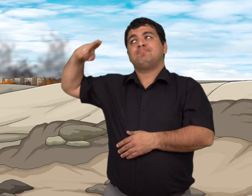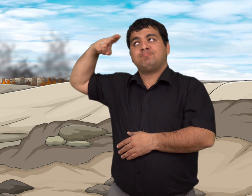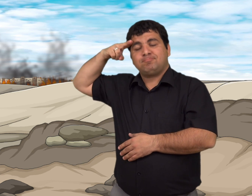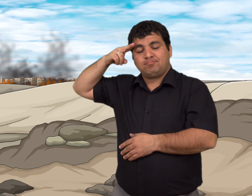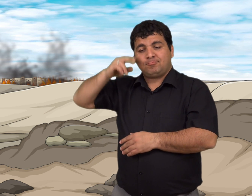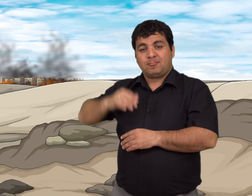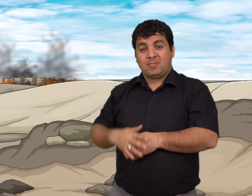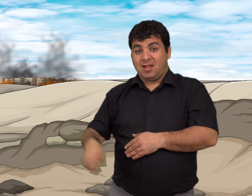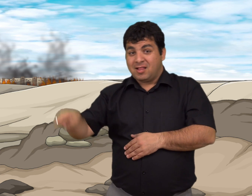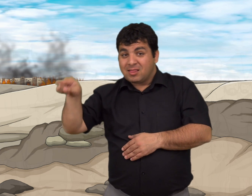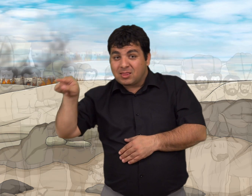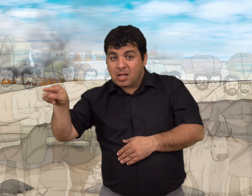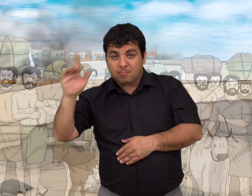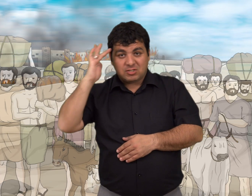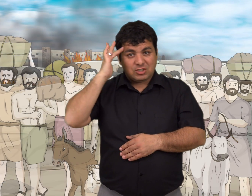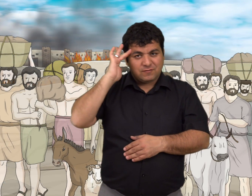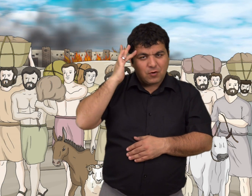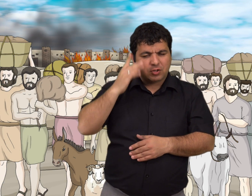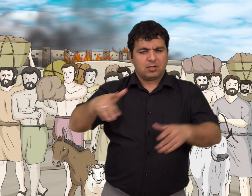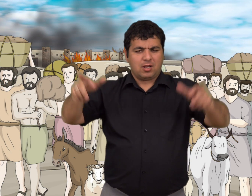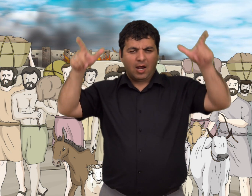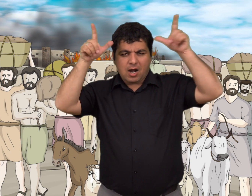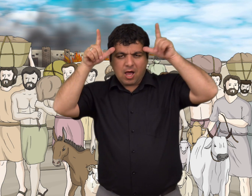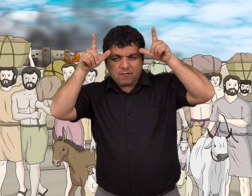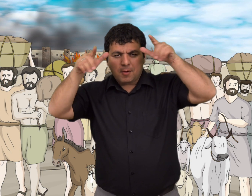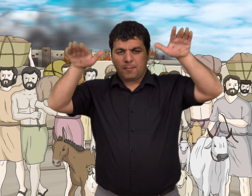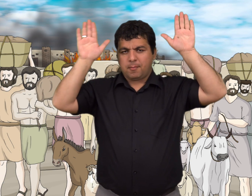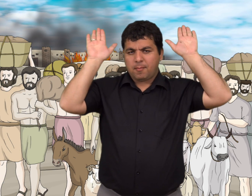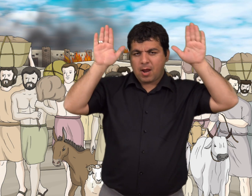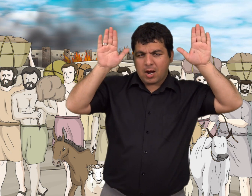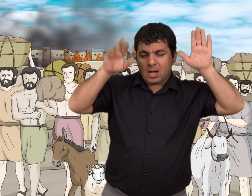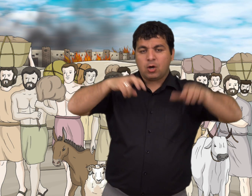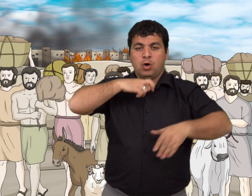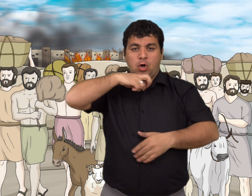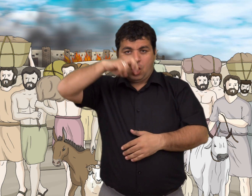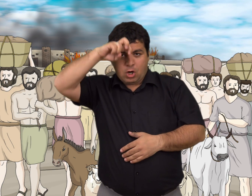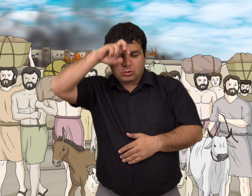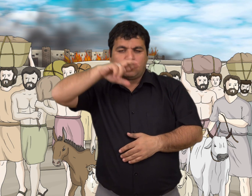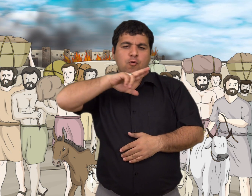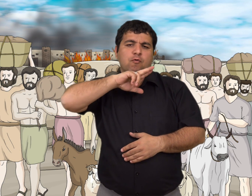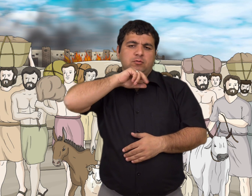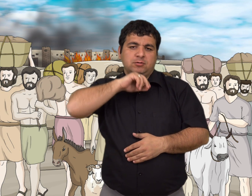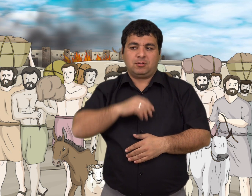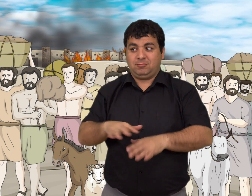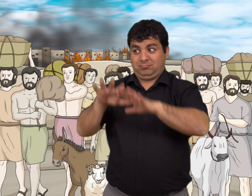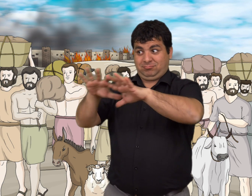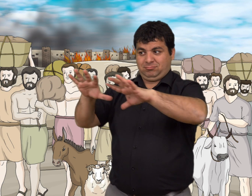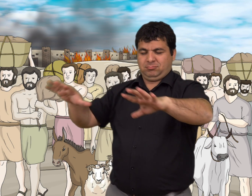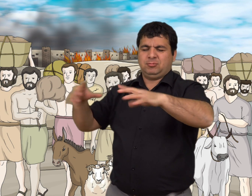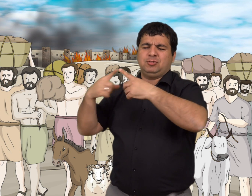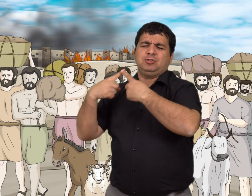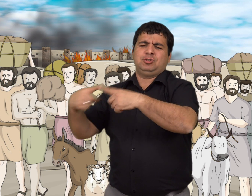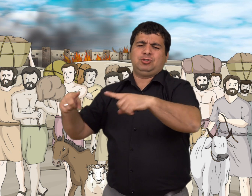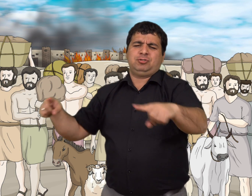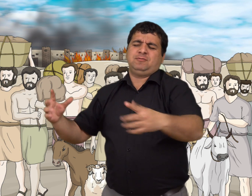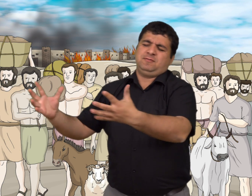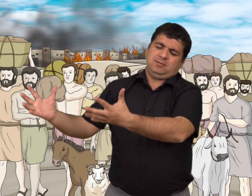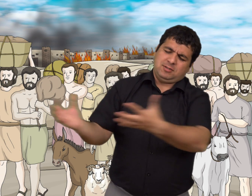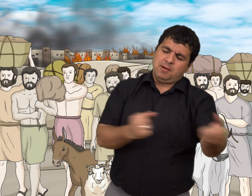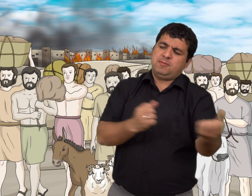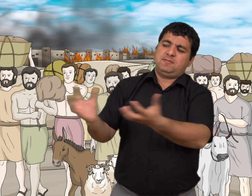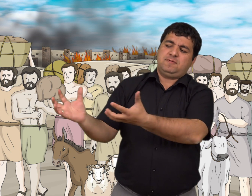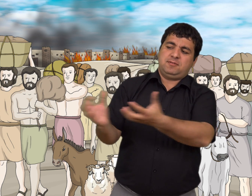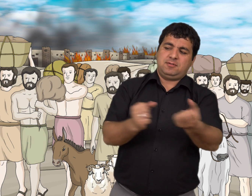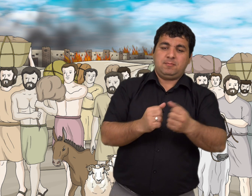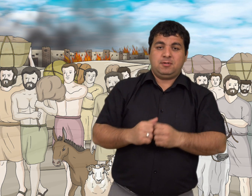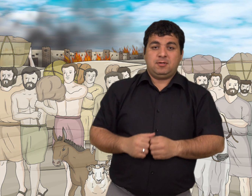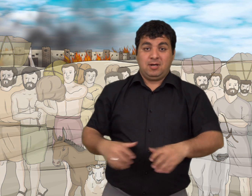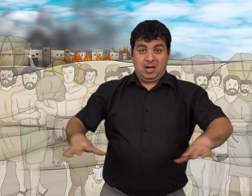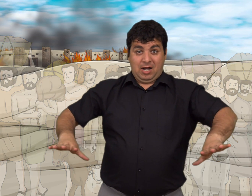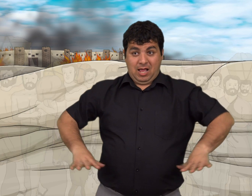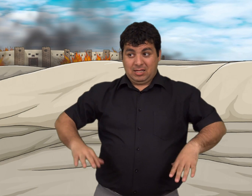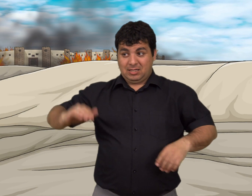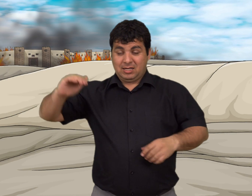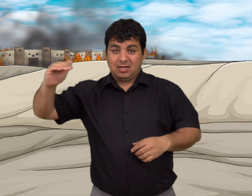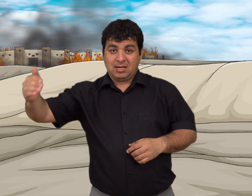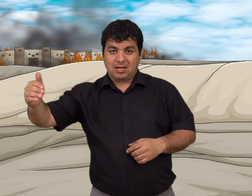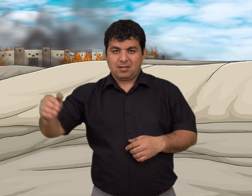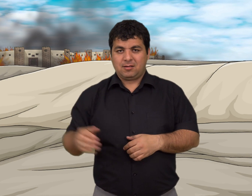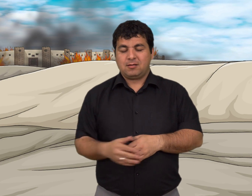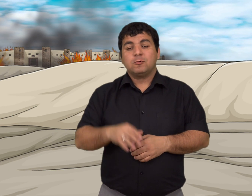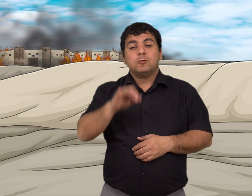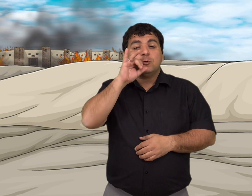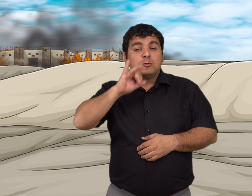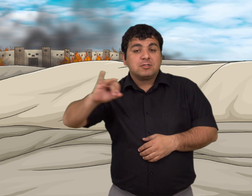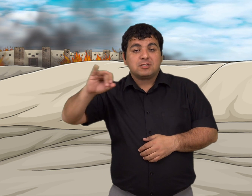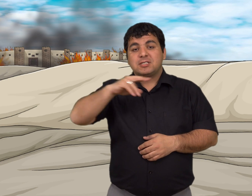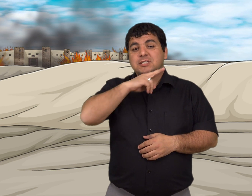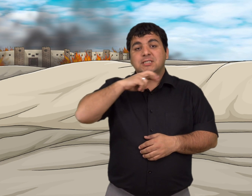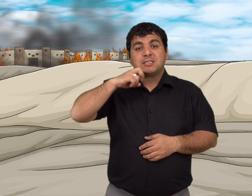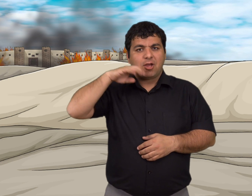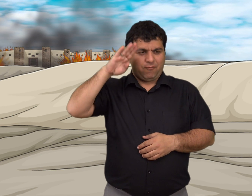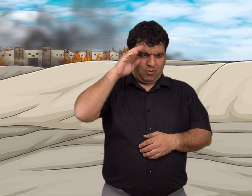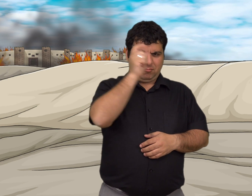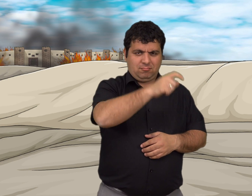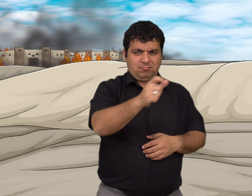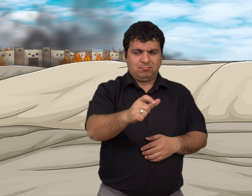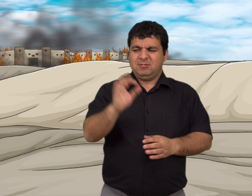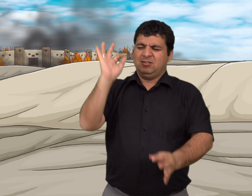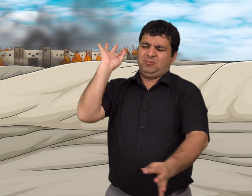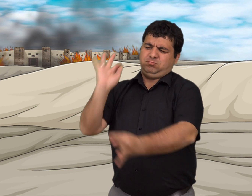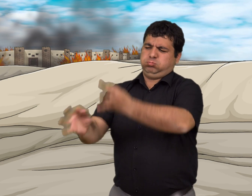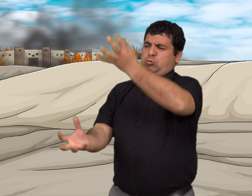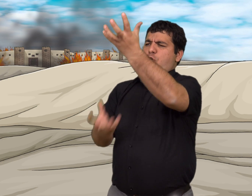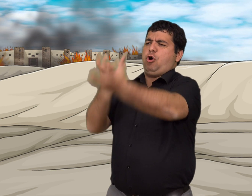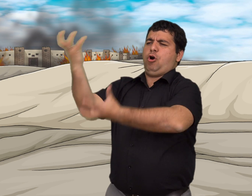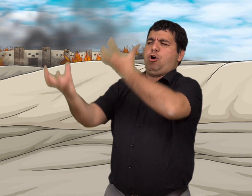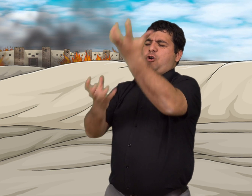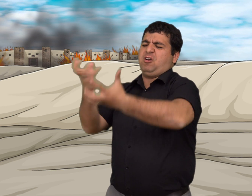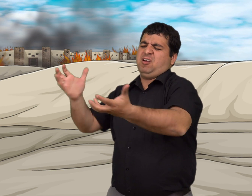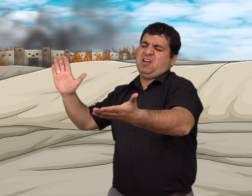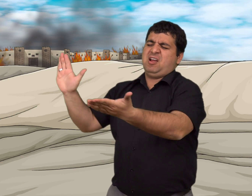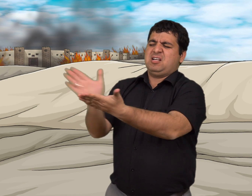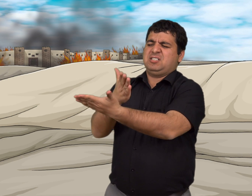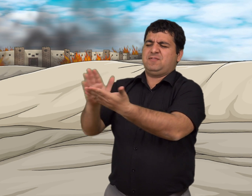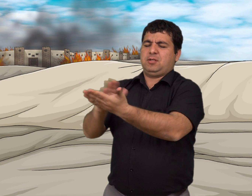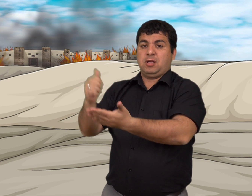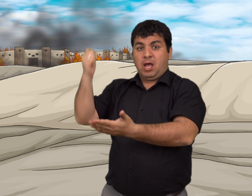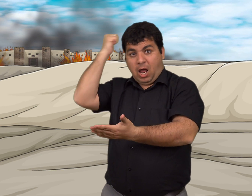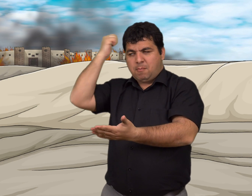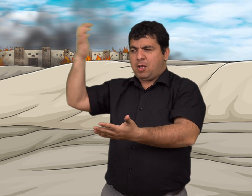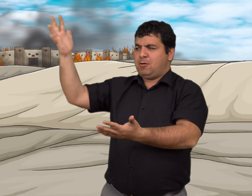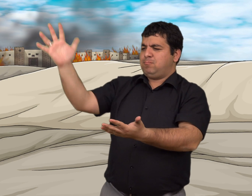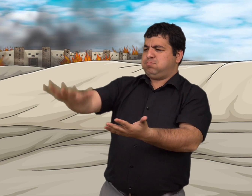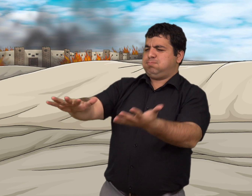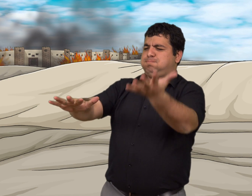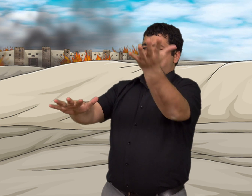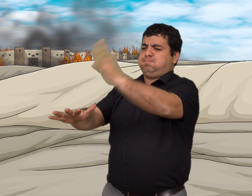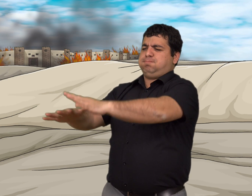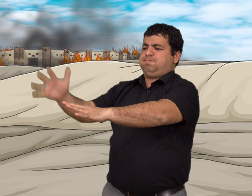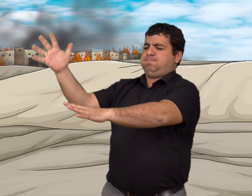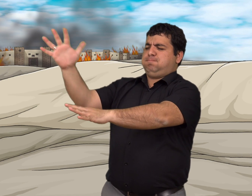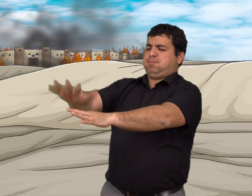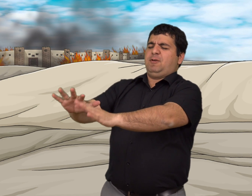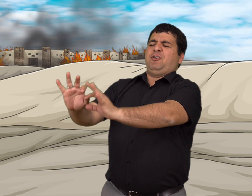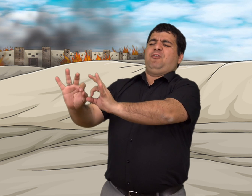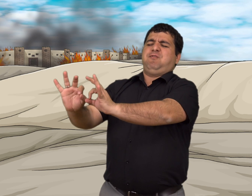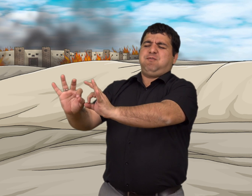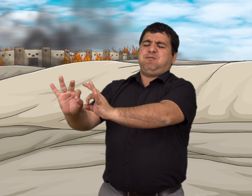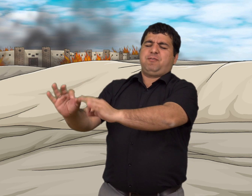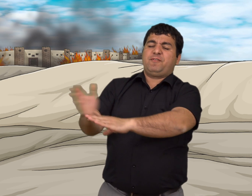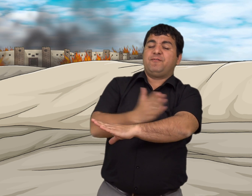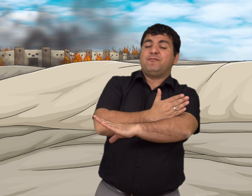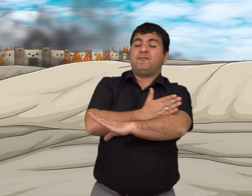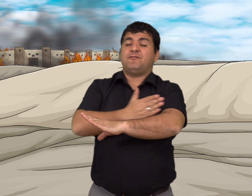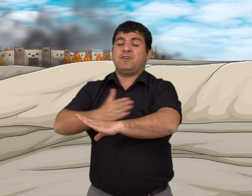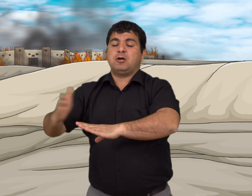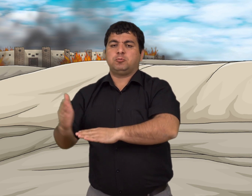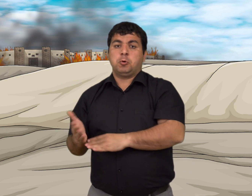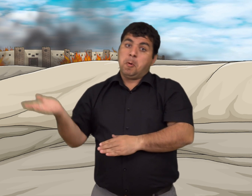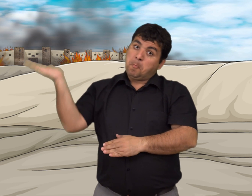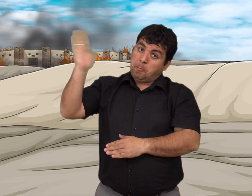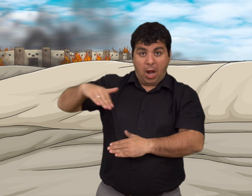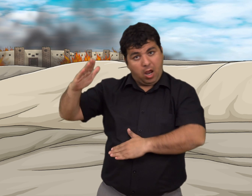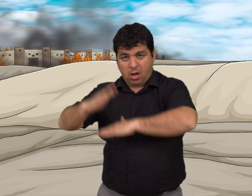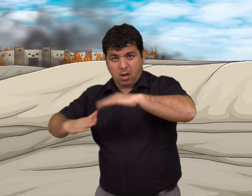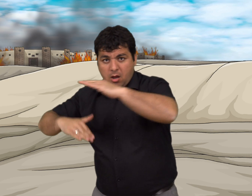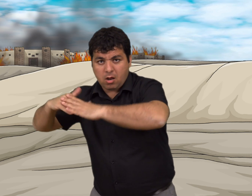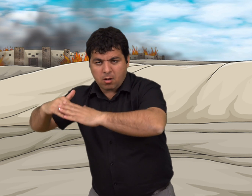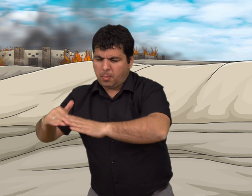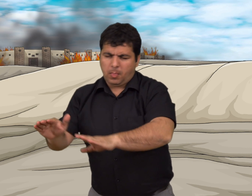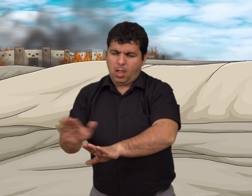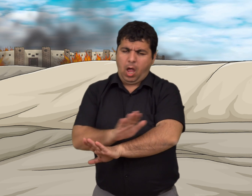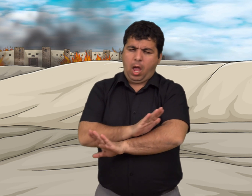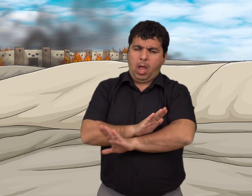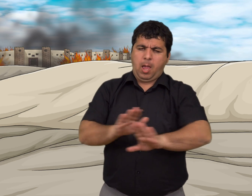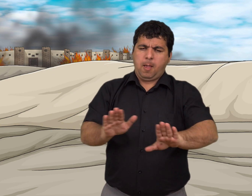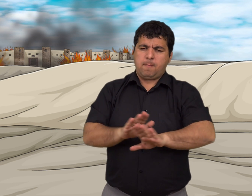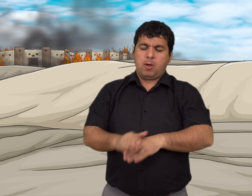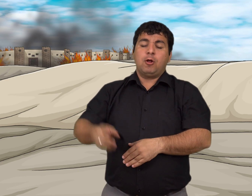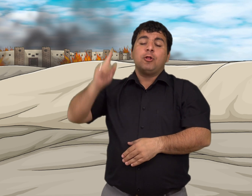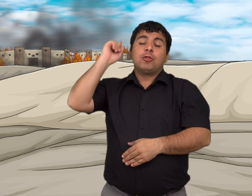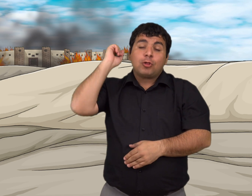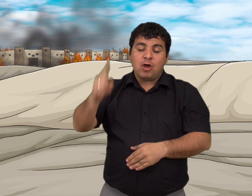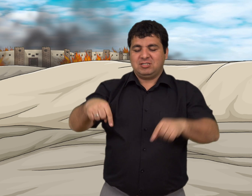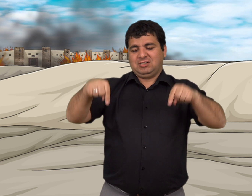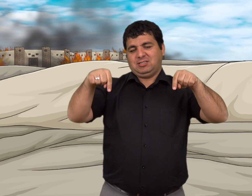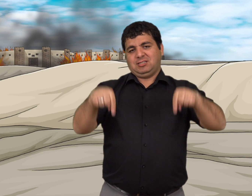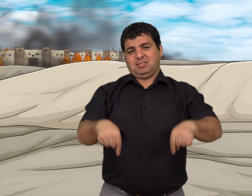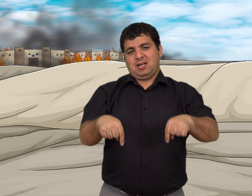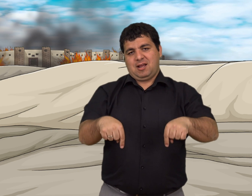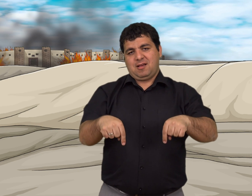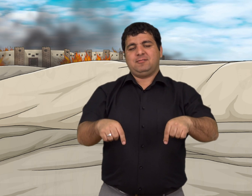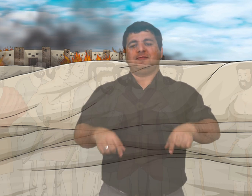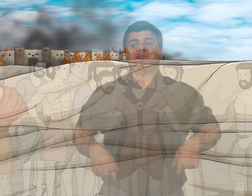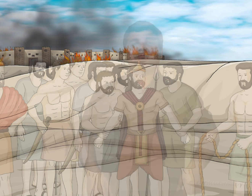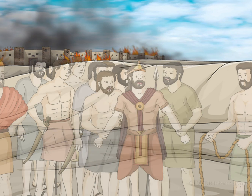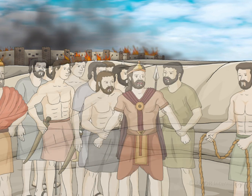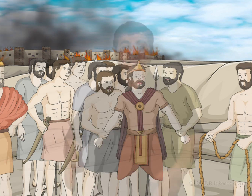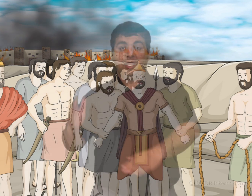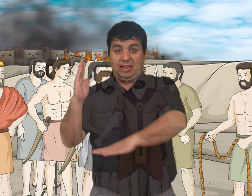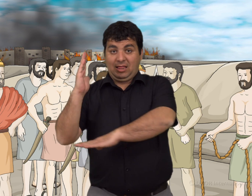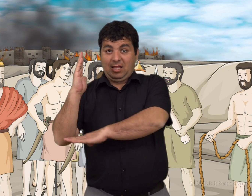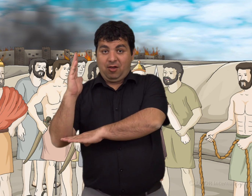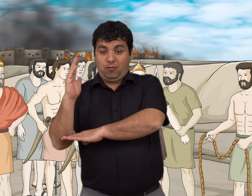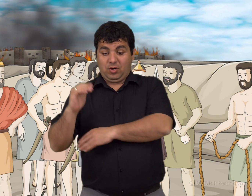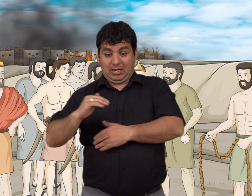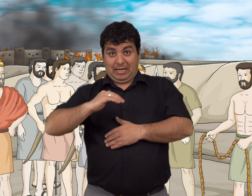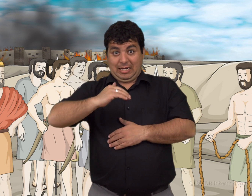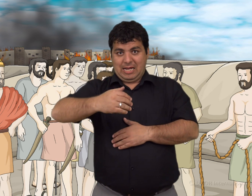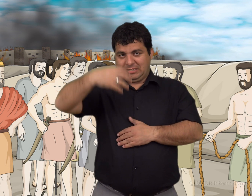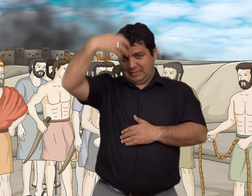Israel took for themselves only the cattle and plunder of that city, as the LORD had commanded Joshua. So Joshua burned Ai and made it a permanent heap of ruins, a desolation to this day.